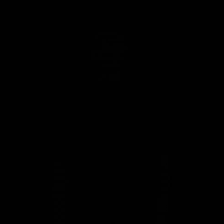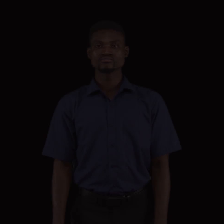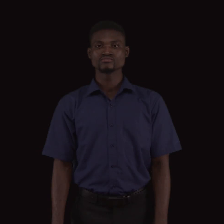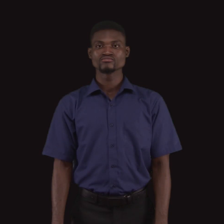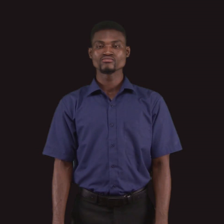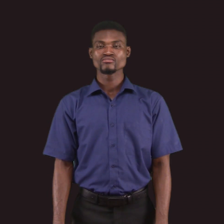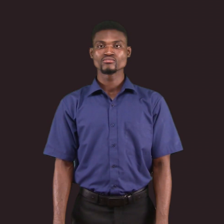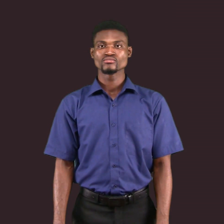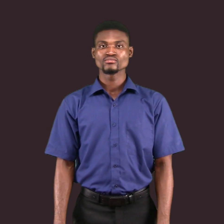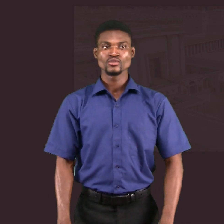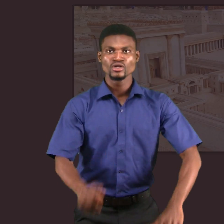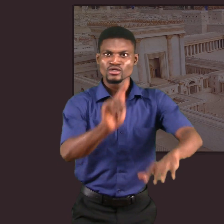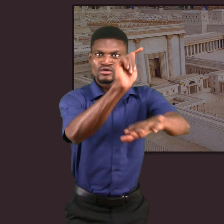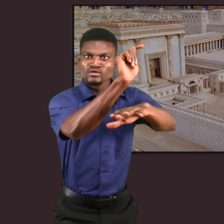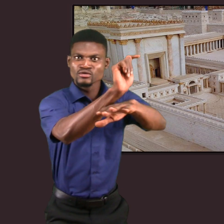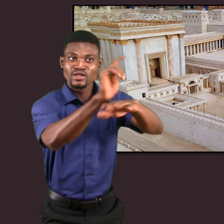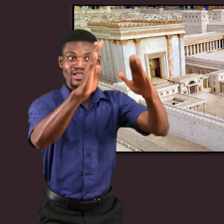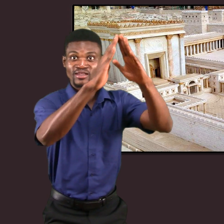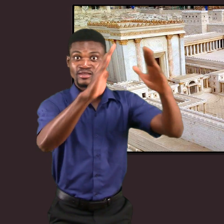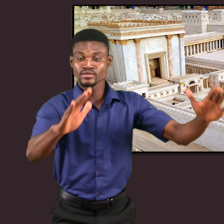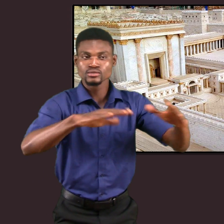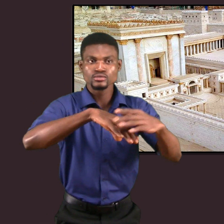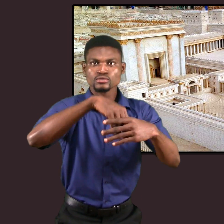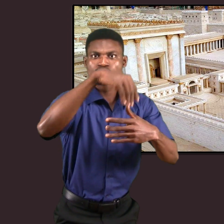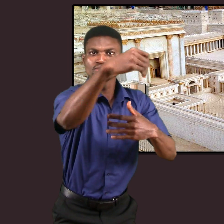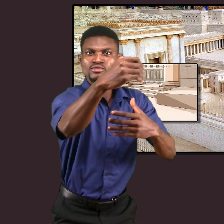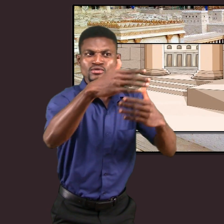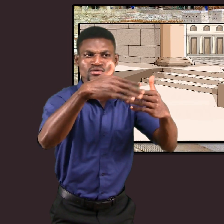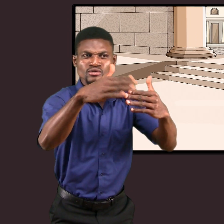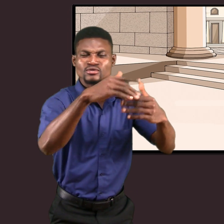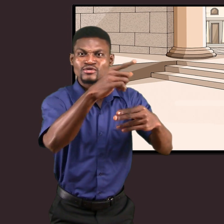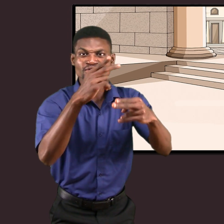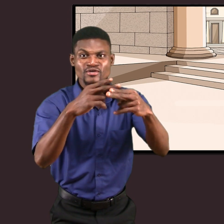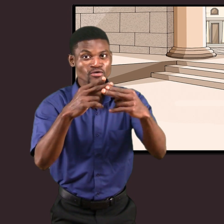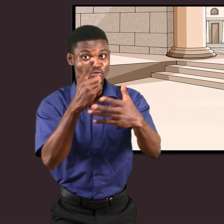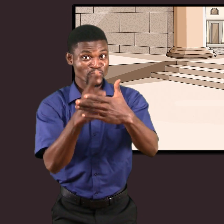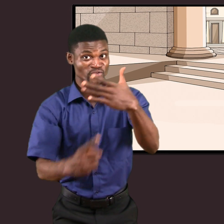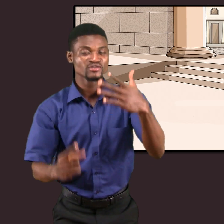One afternoon Peter and John were going up to the temple at the hour of prayer, the ninth hour.